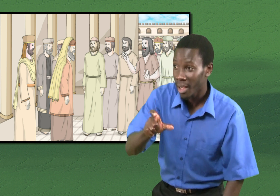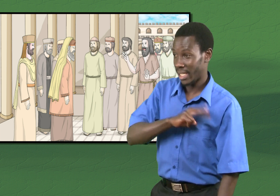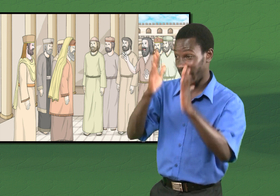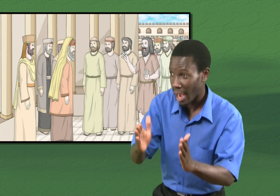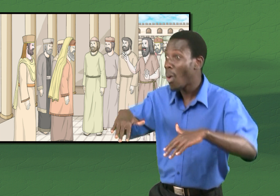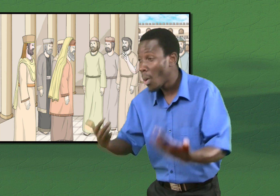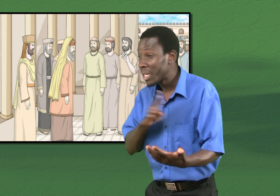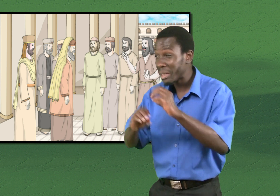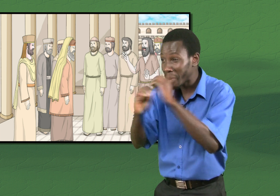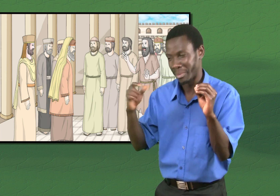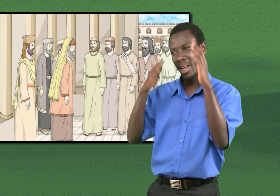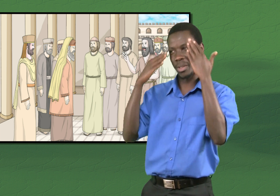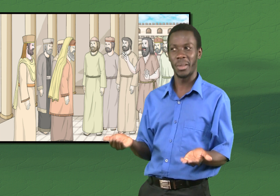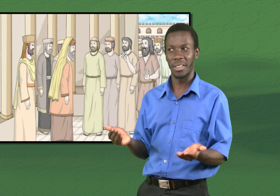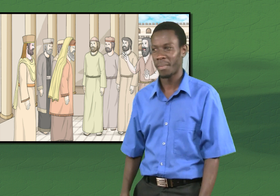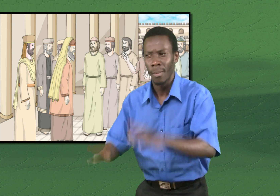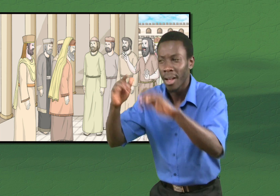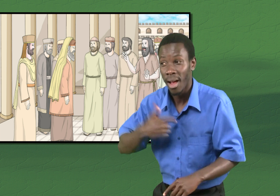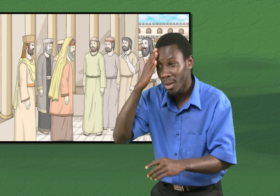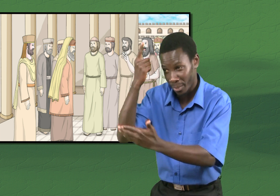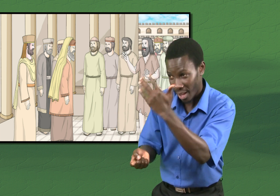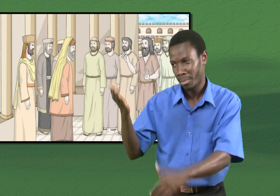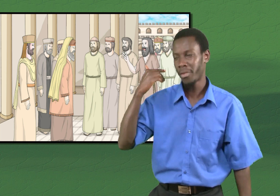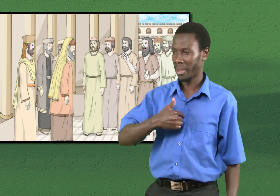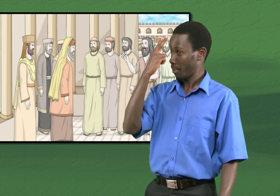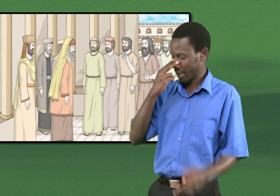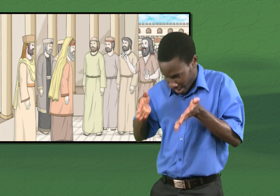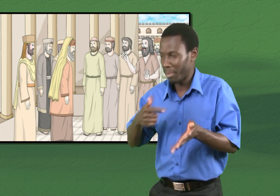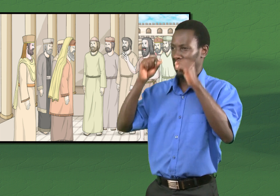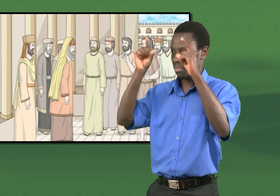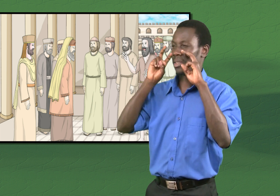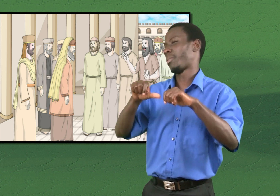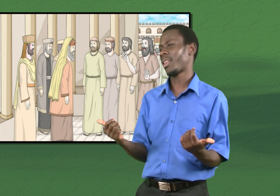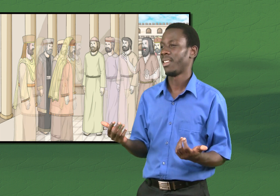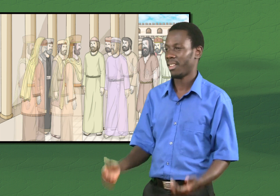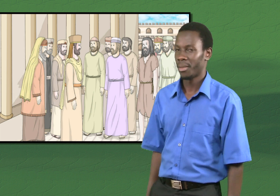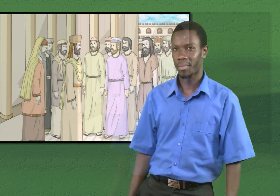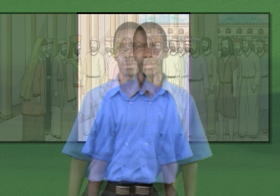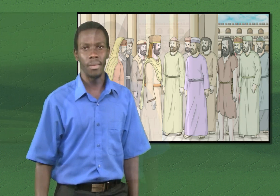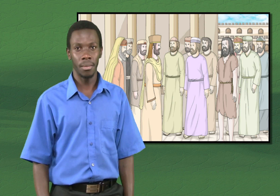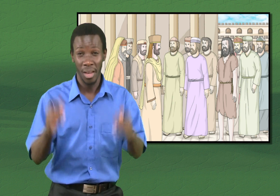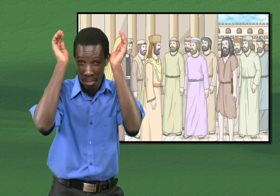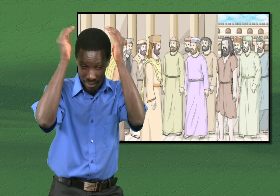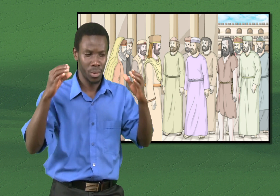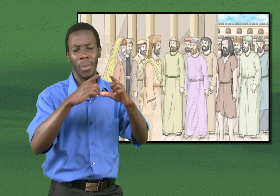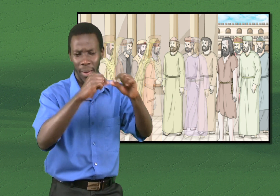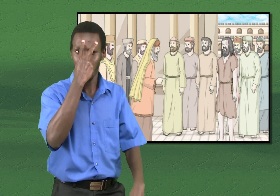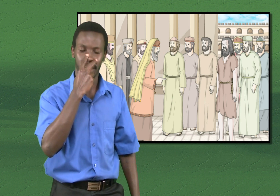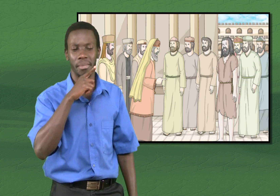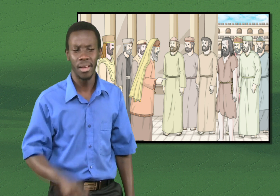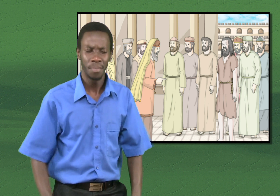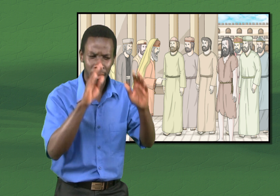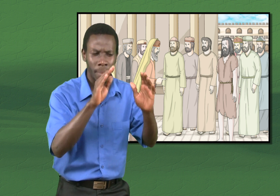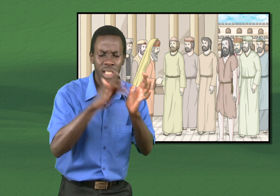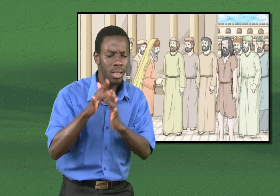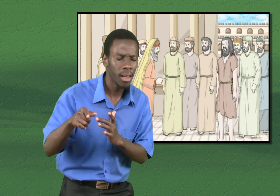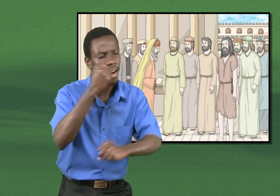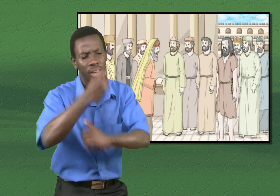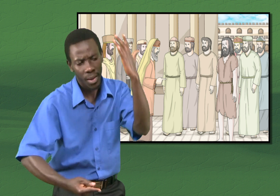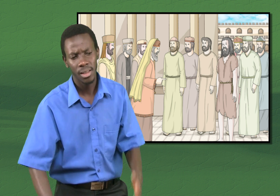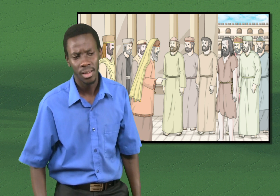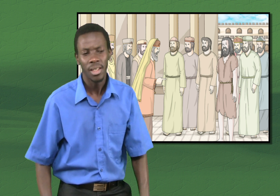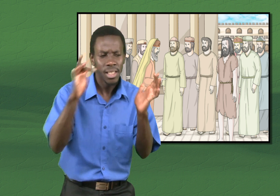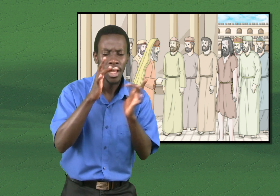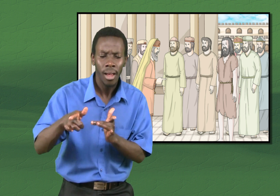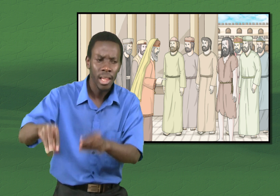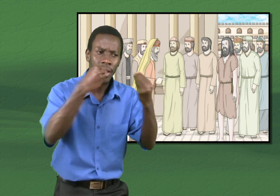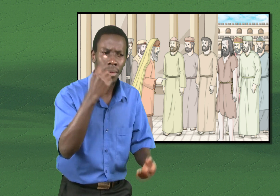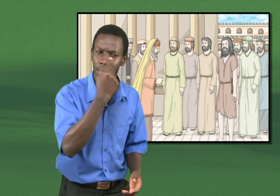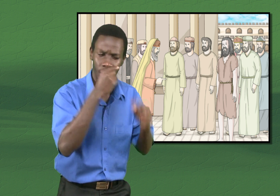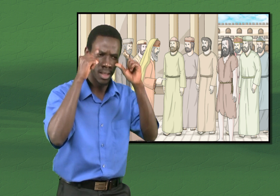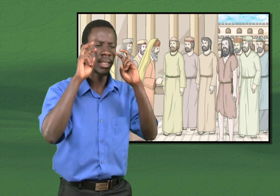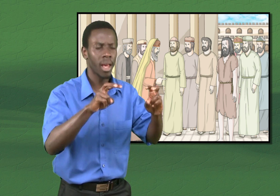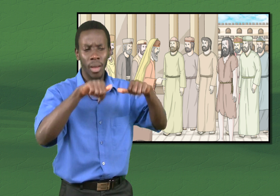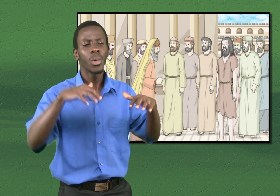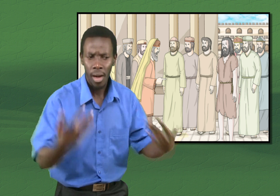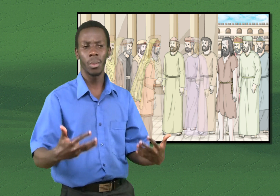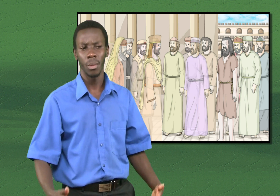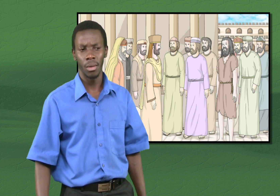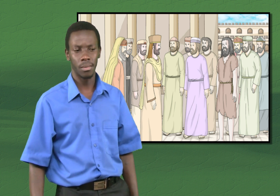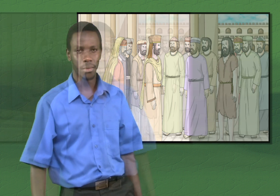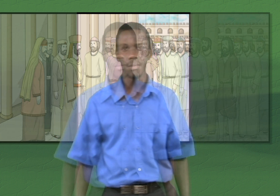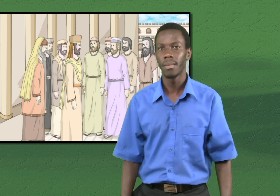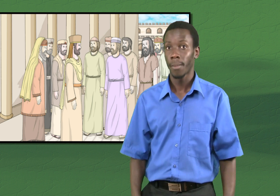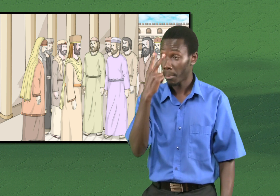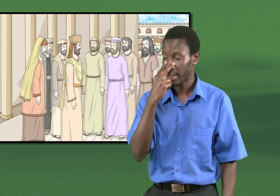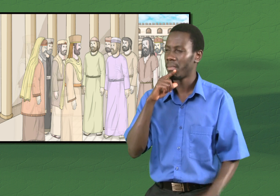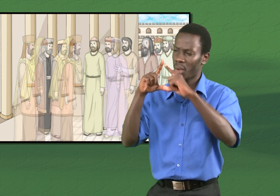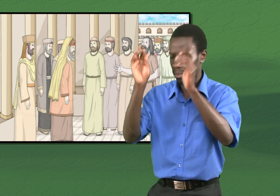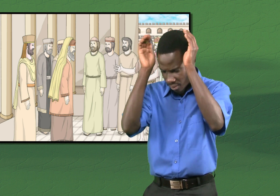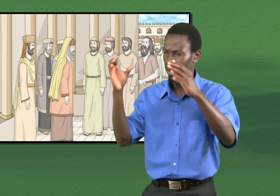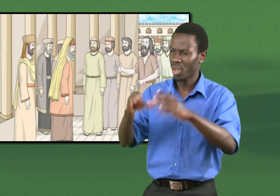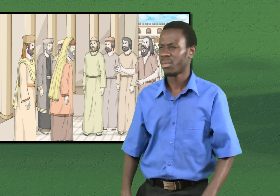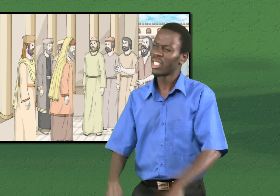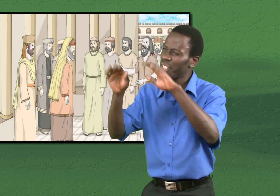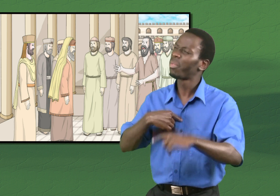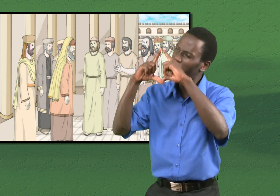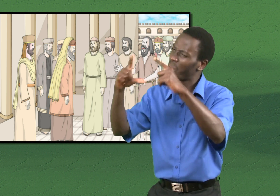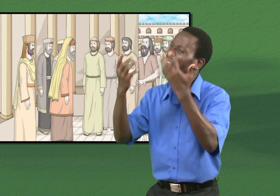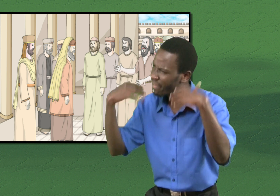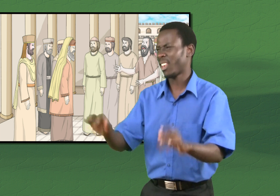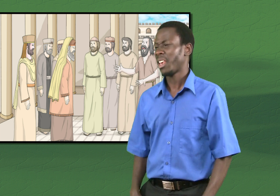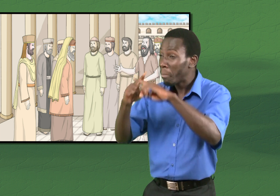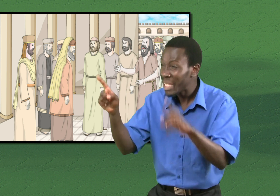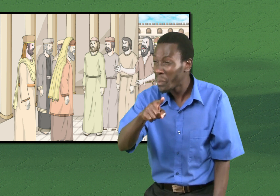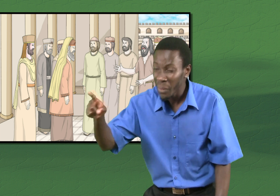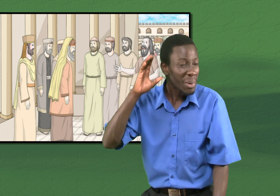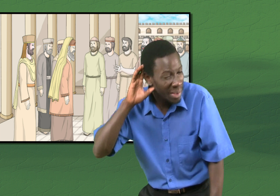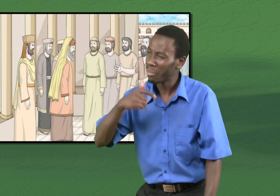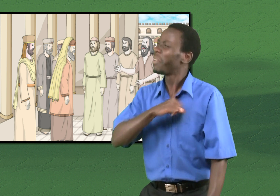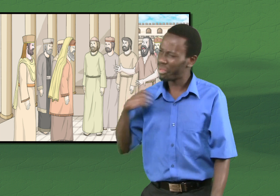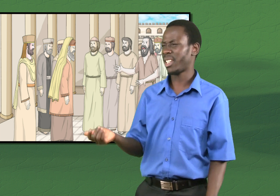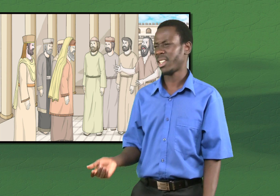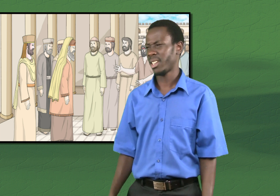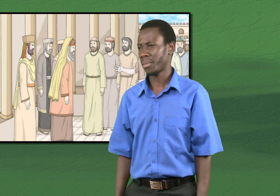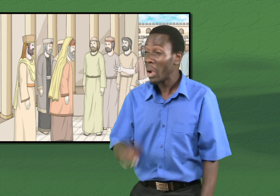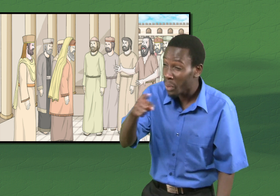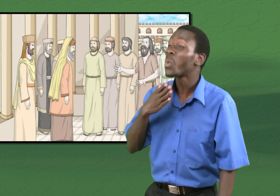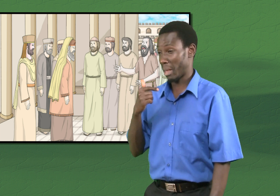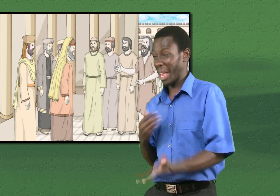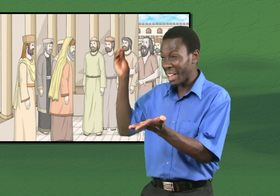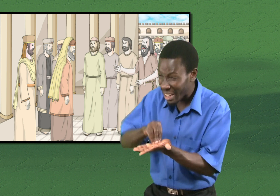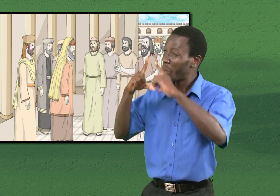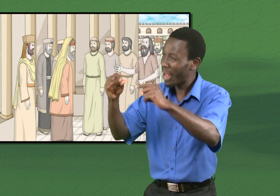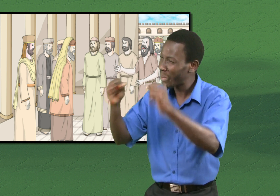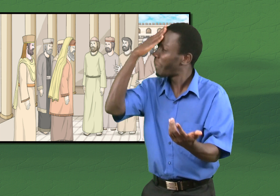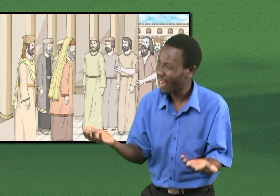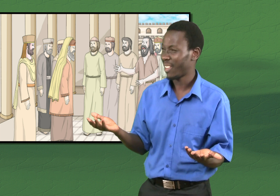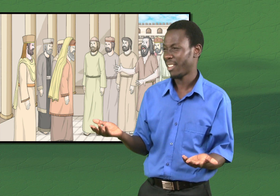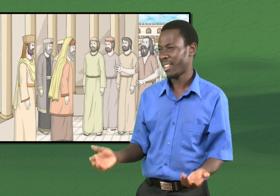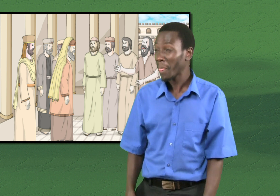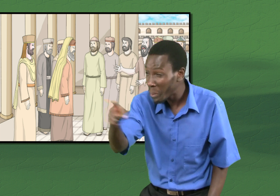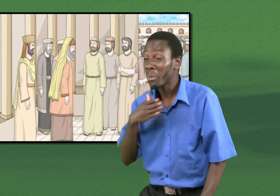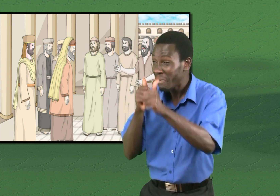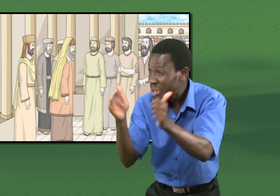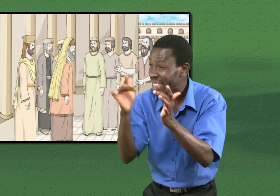There is one thing I do know: I was blind, but now I see!” “What did He do to you?” they asked. “How did He open your eyes?” He replied, “I already told you, and you did not listen.